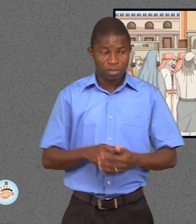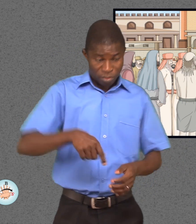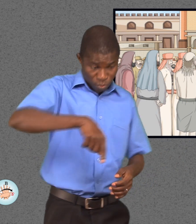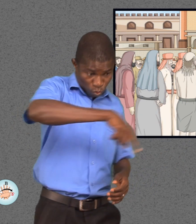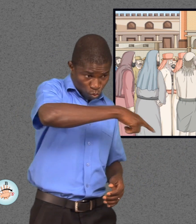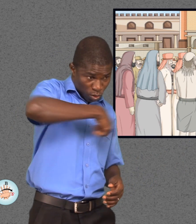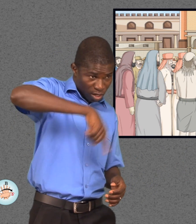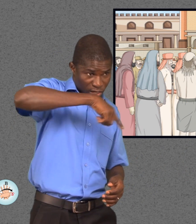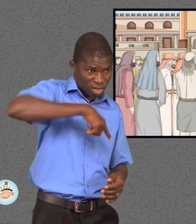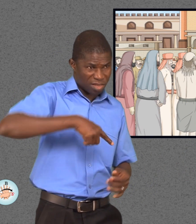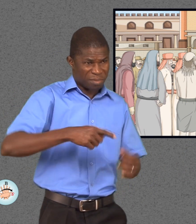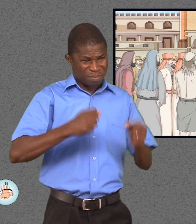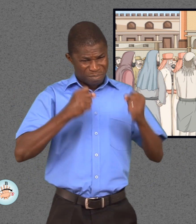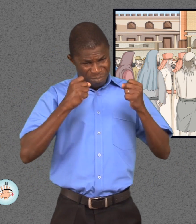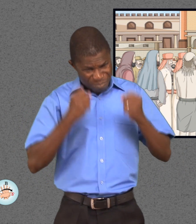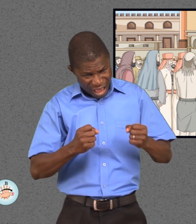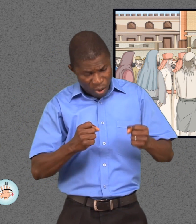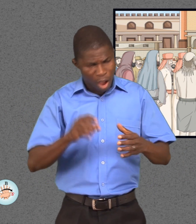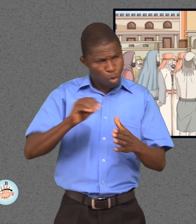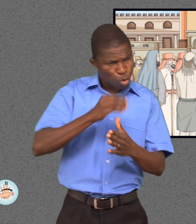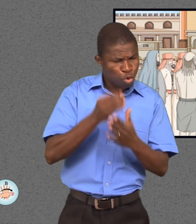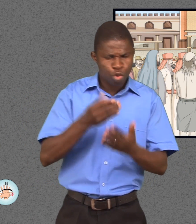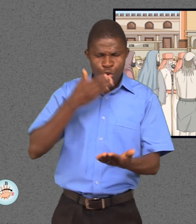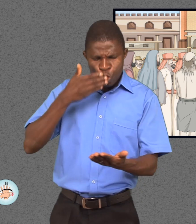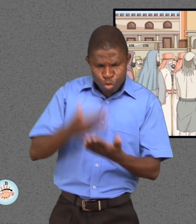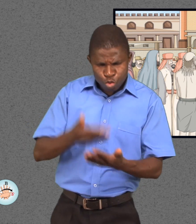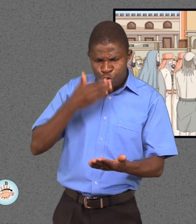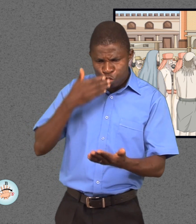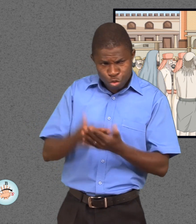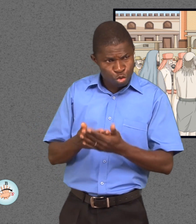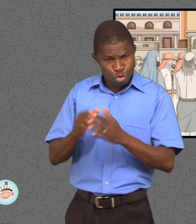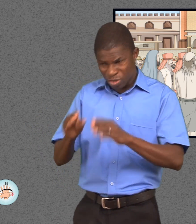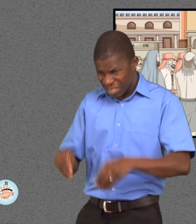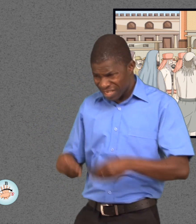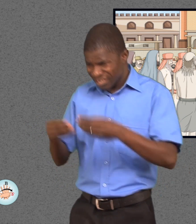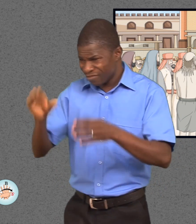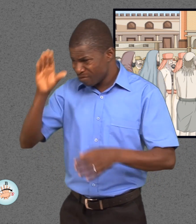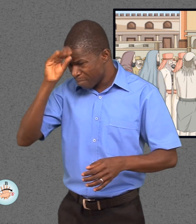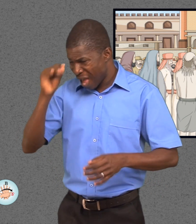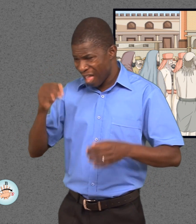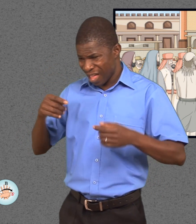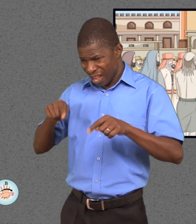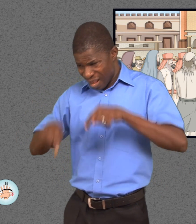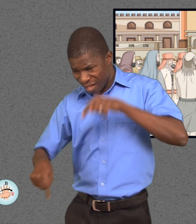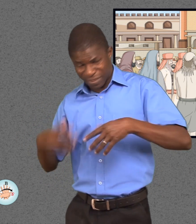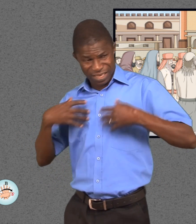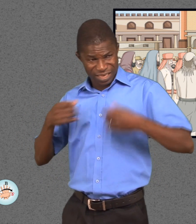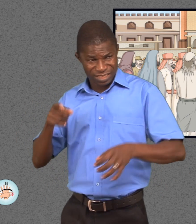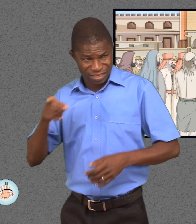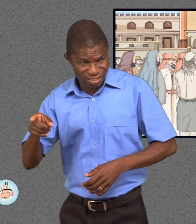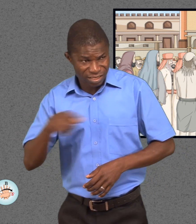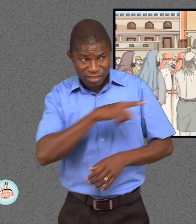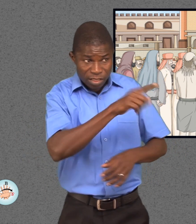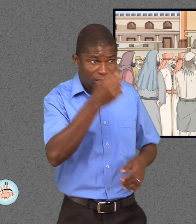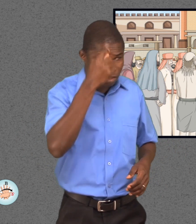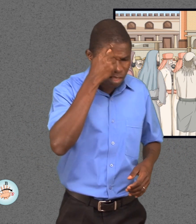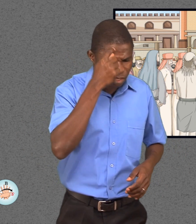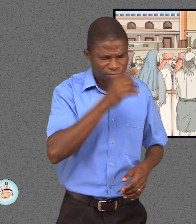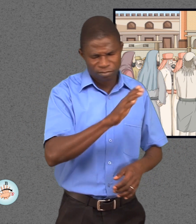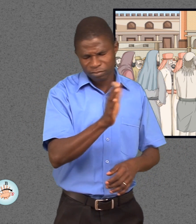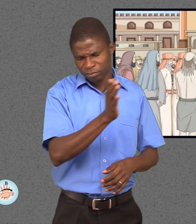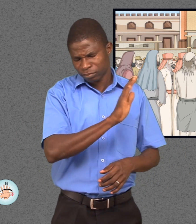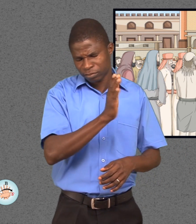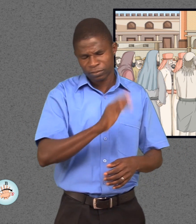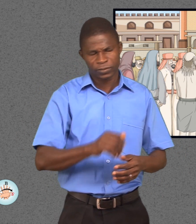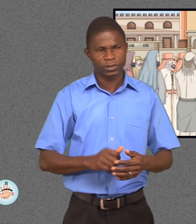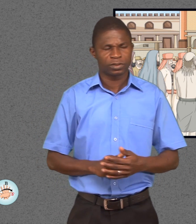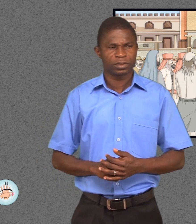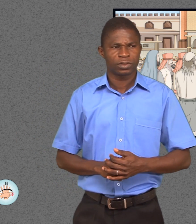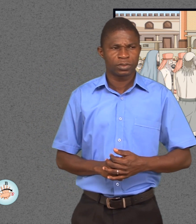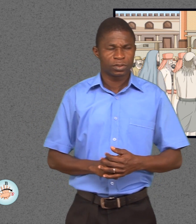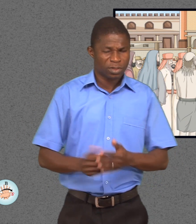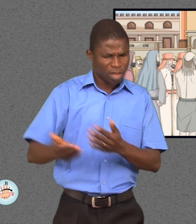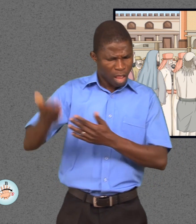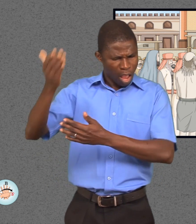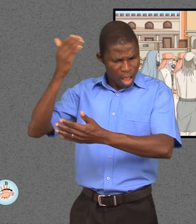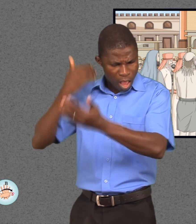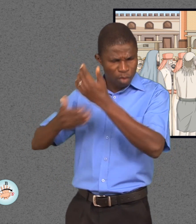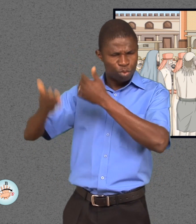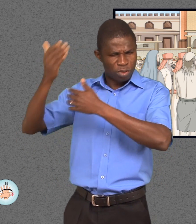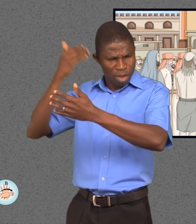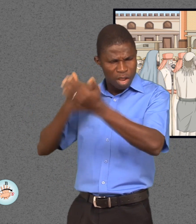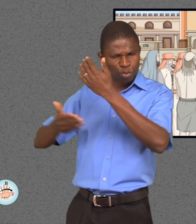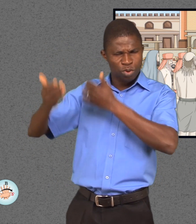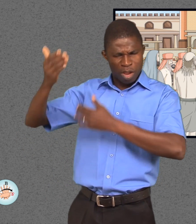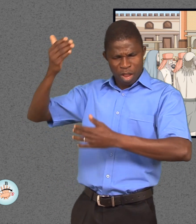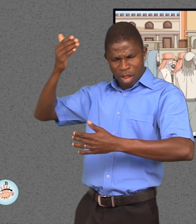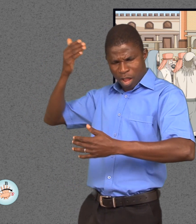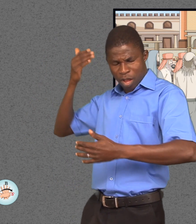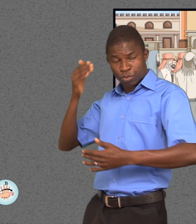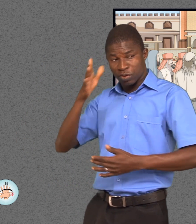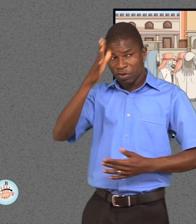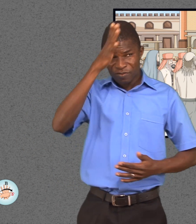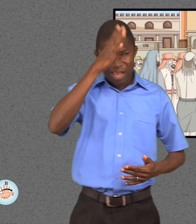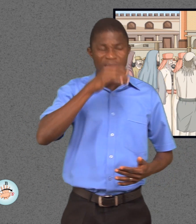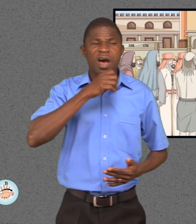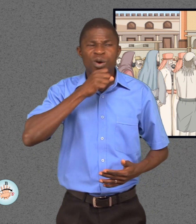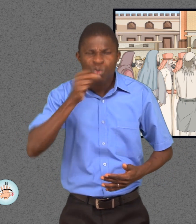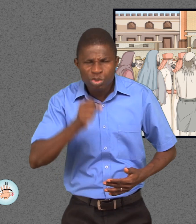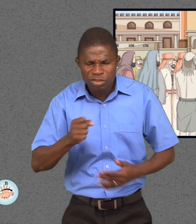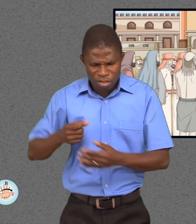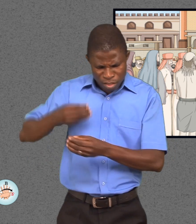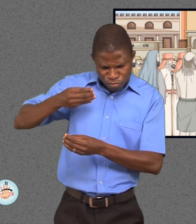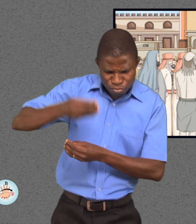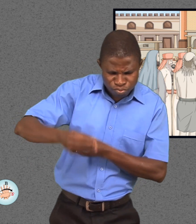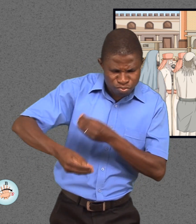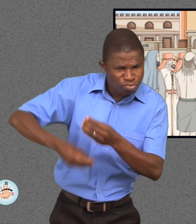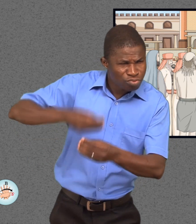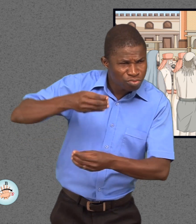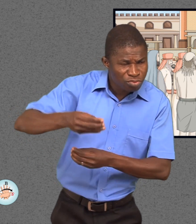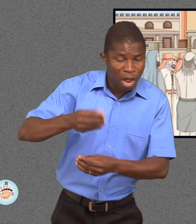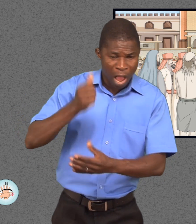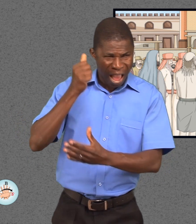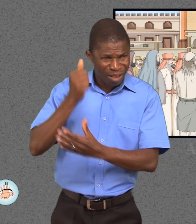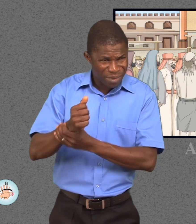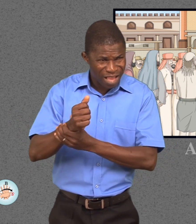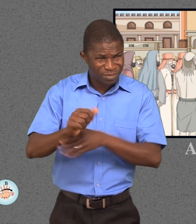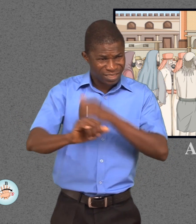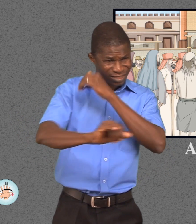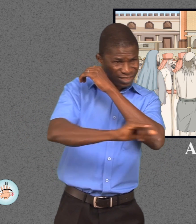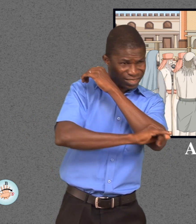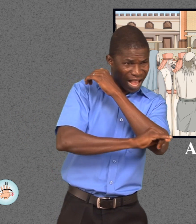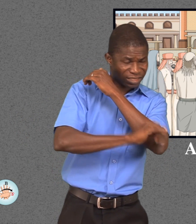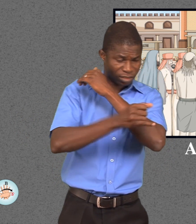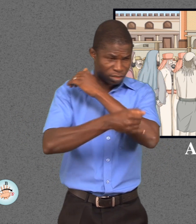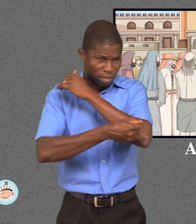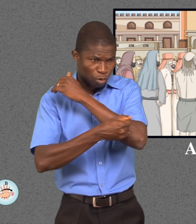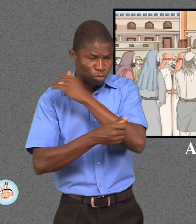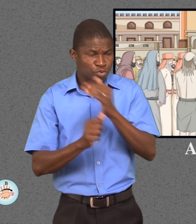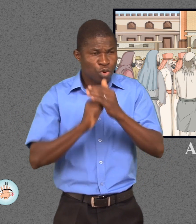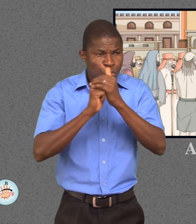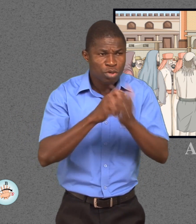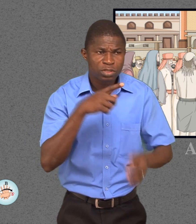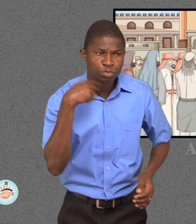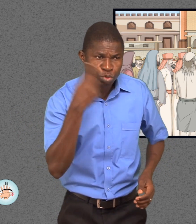Why do you stare at us as if by our own power or godliness we had made this man walk?